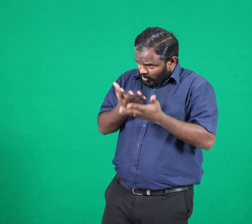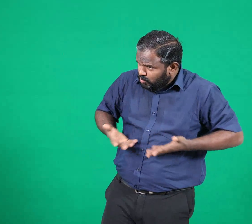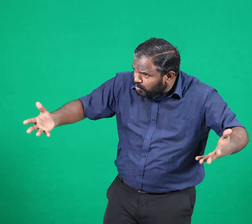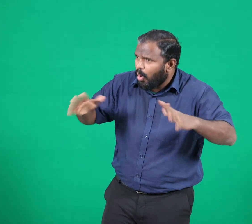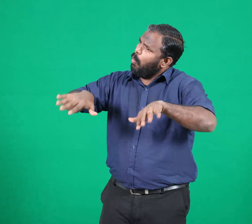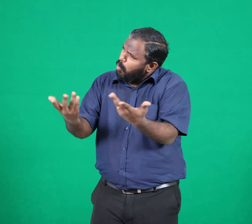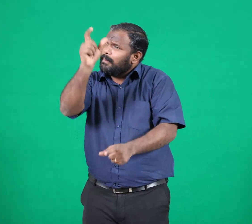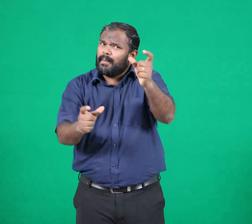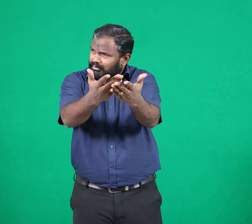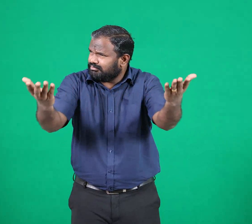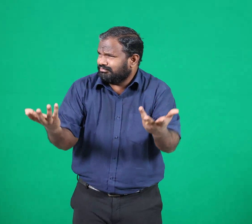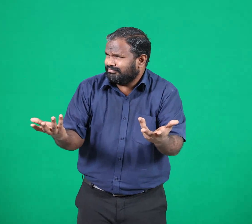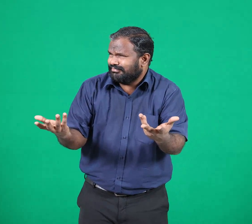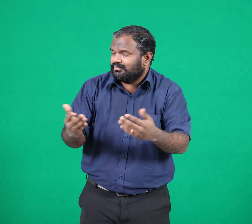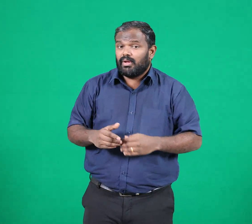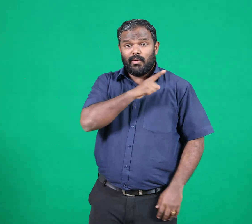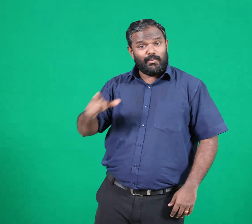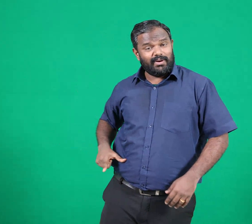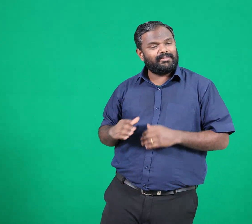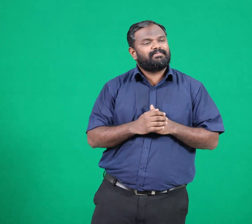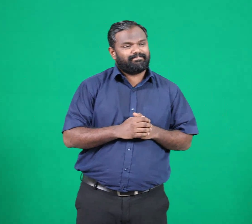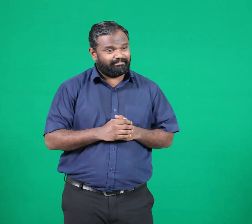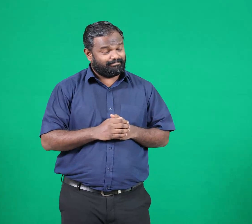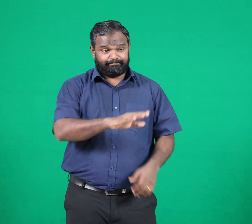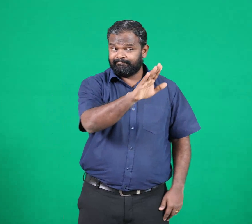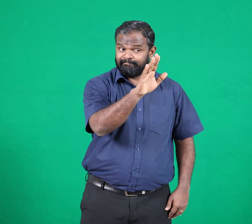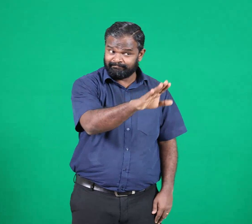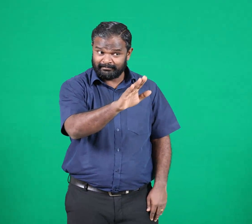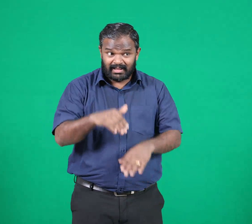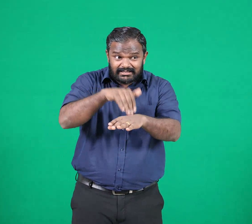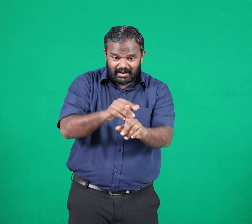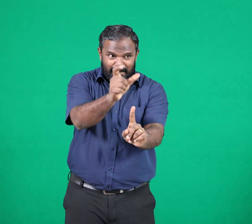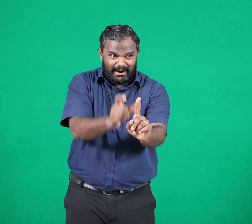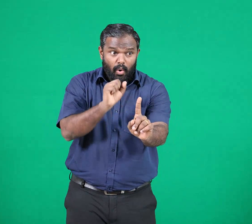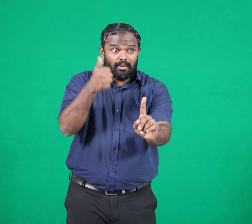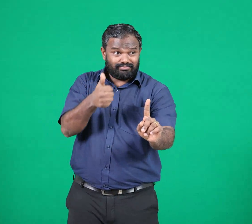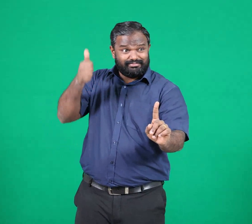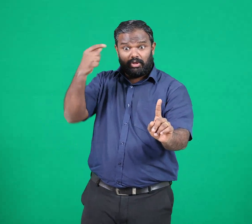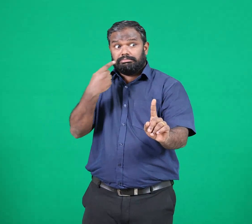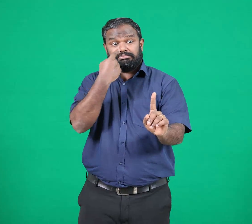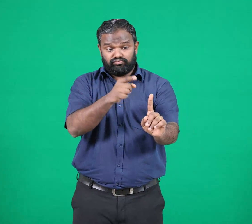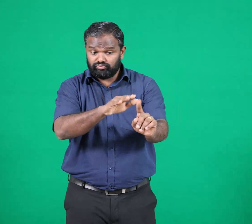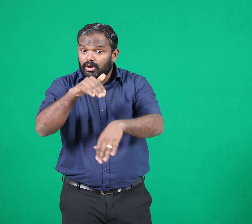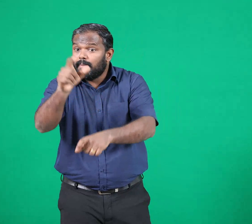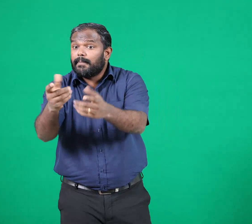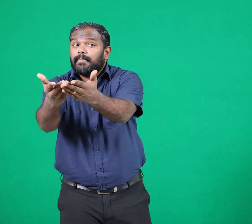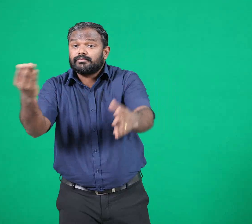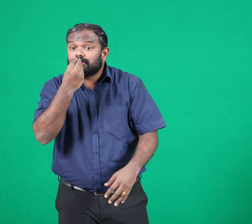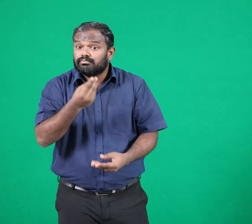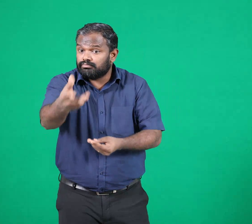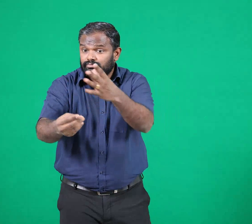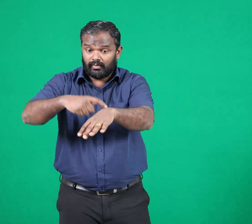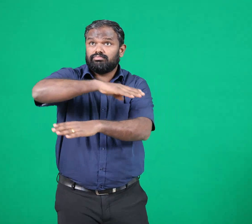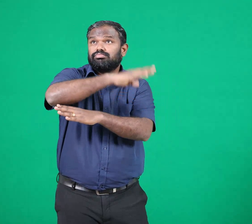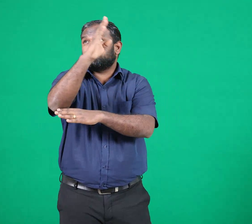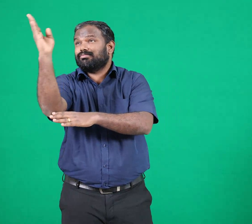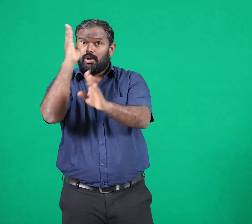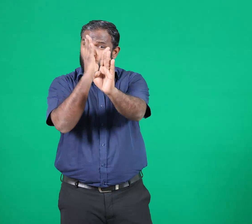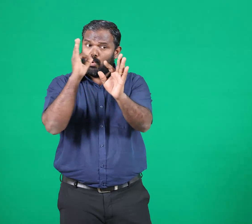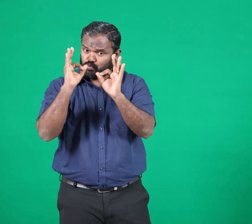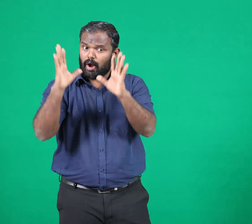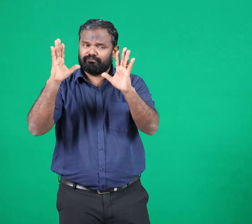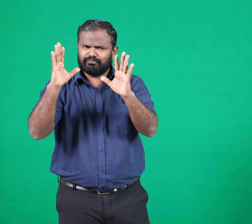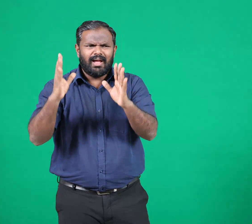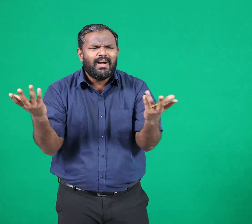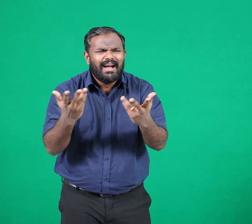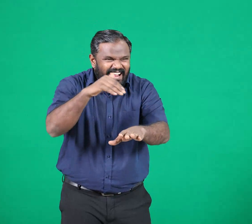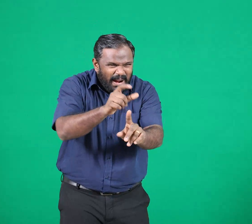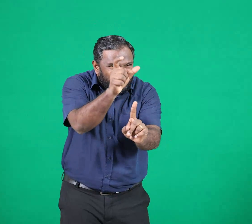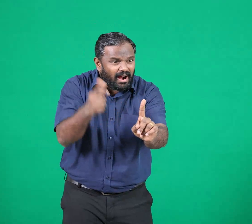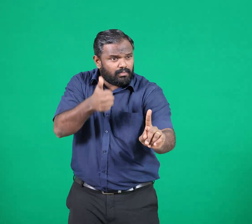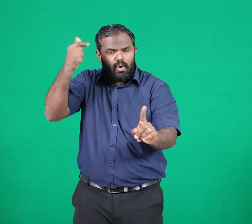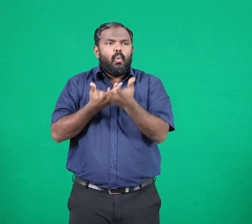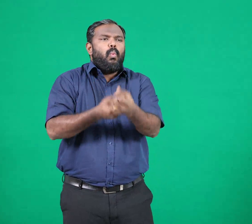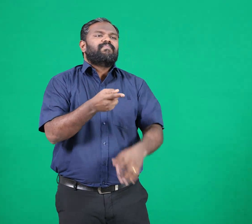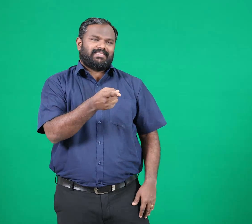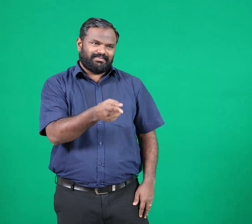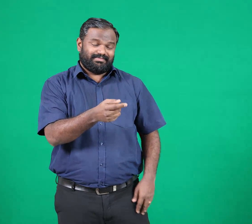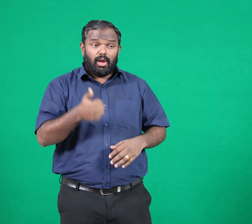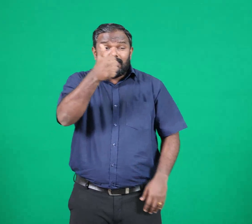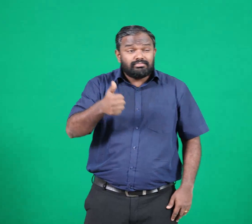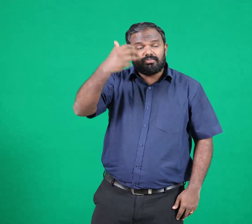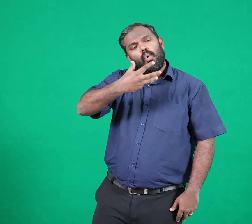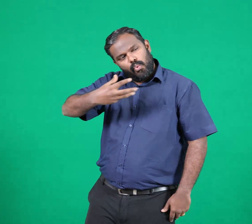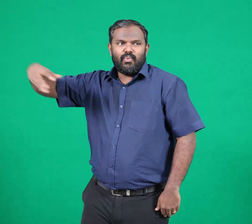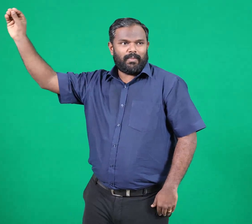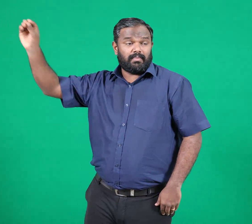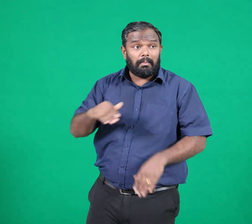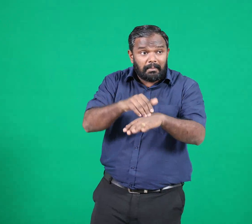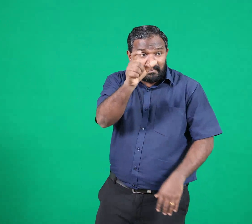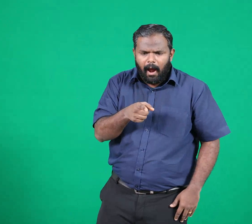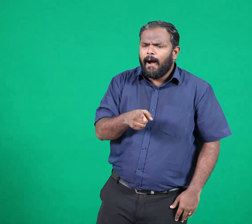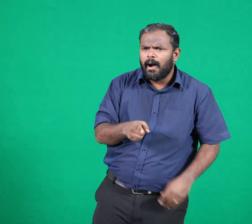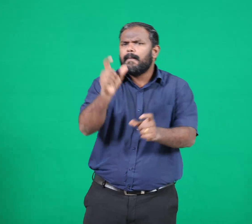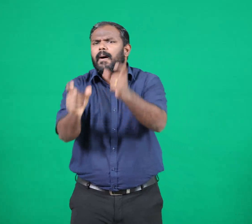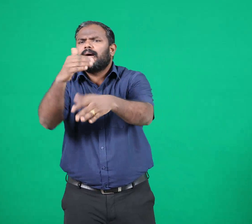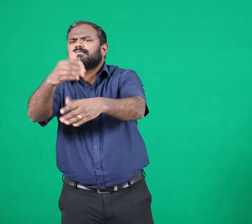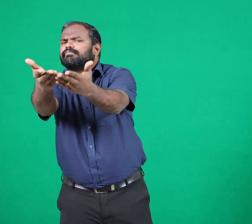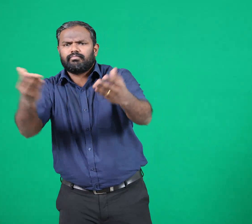And the Lord answered, "Who then is the faithful and wise manager, whom the master puts in charge of his servants to give them their portion at the proper time?